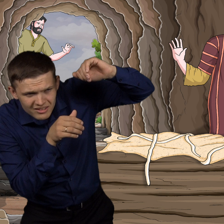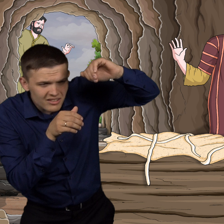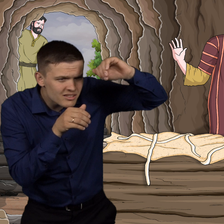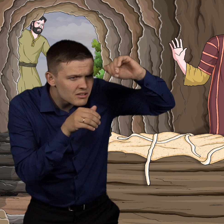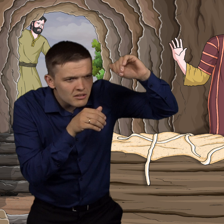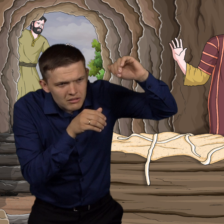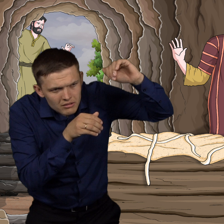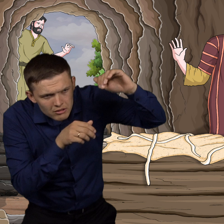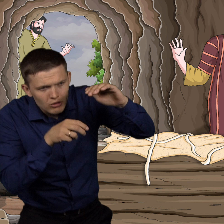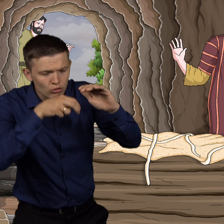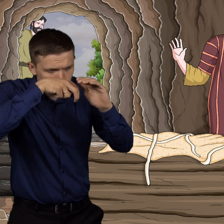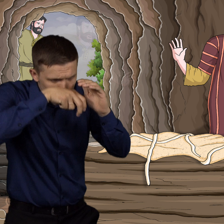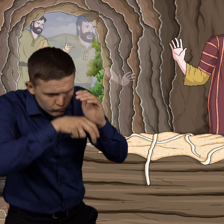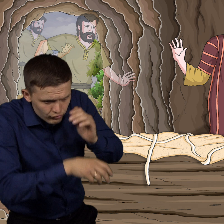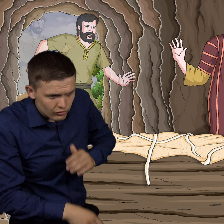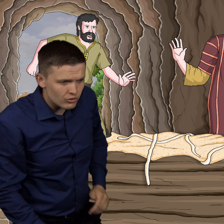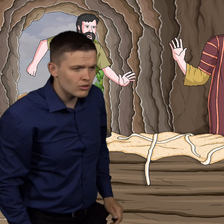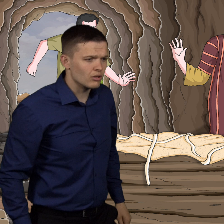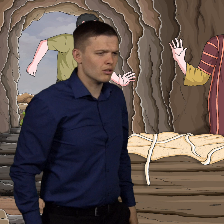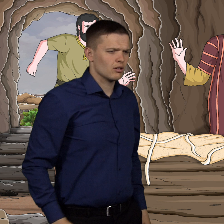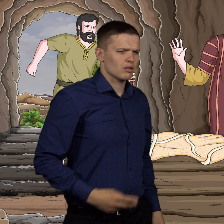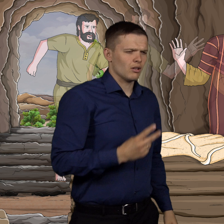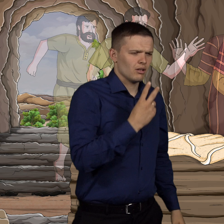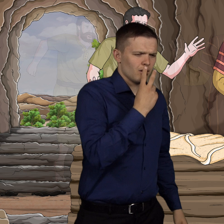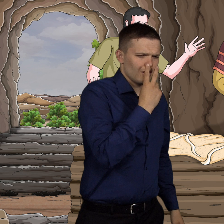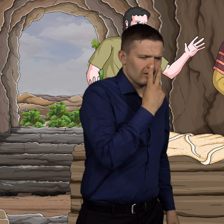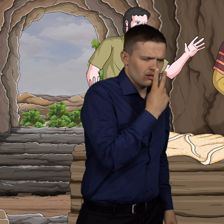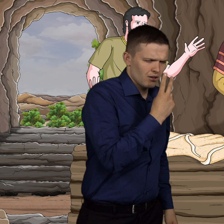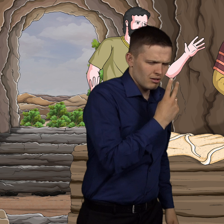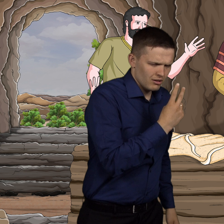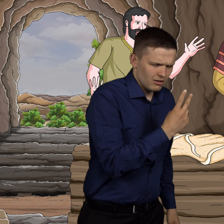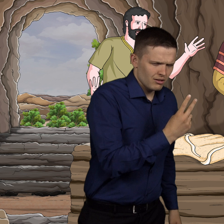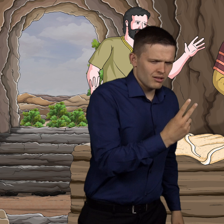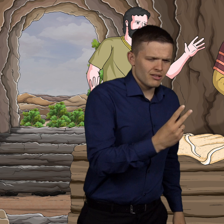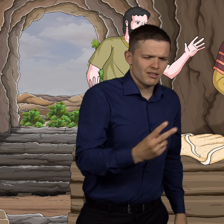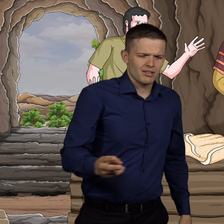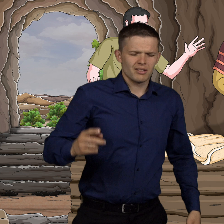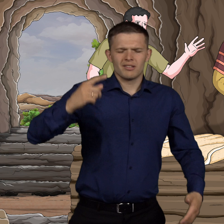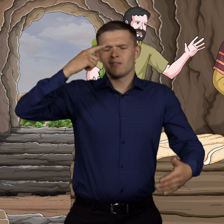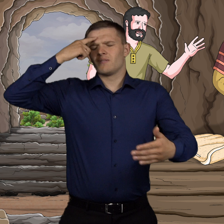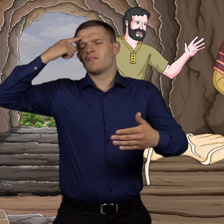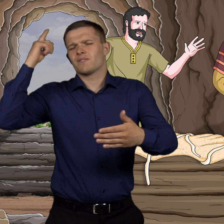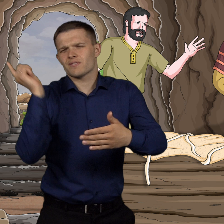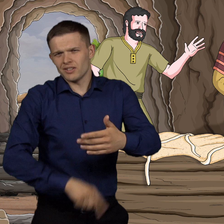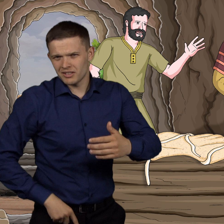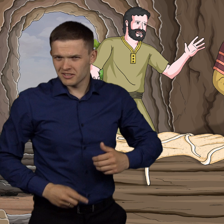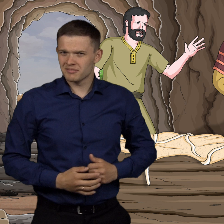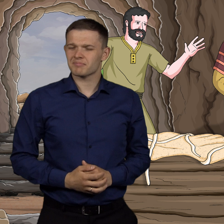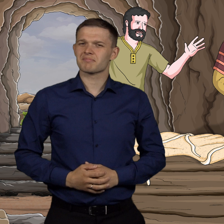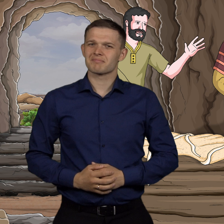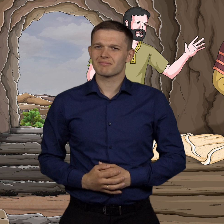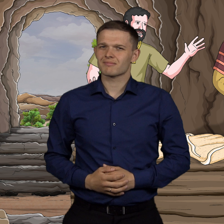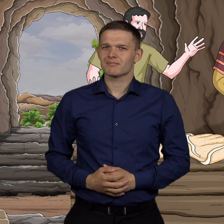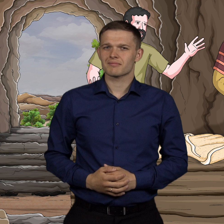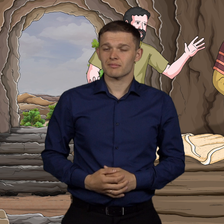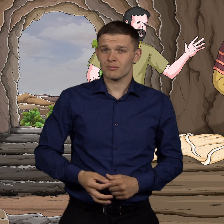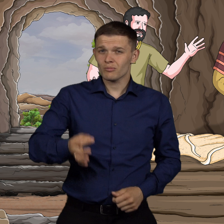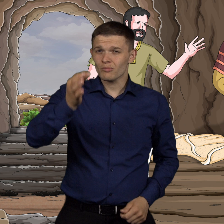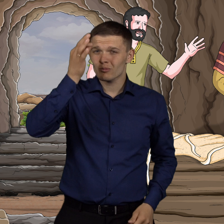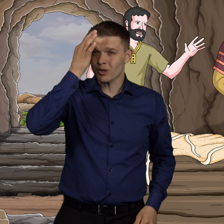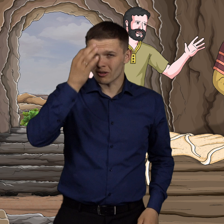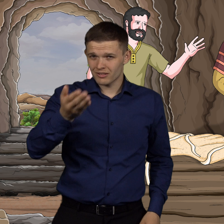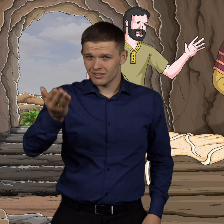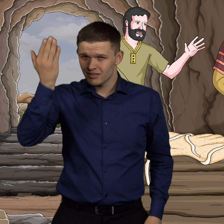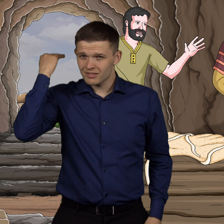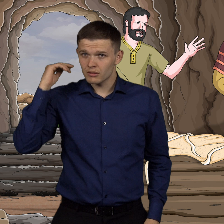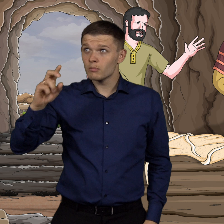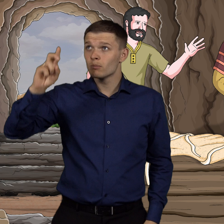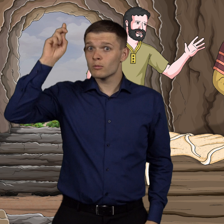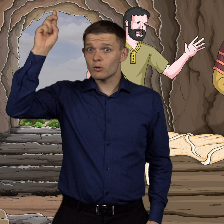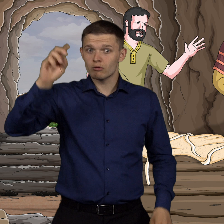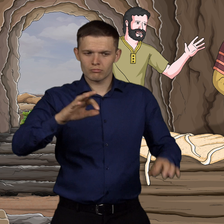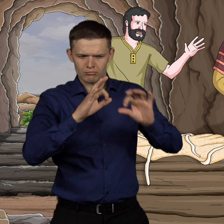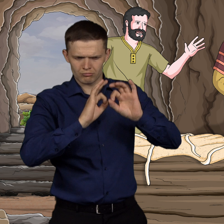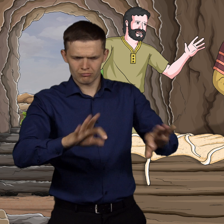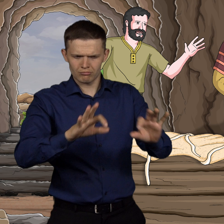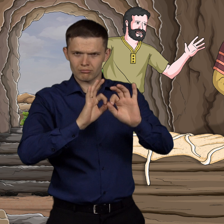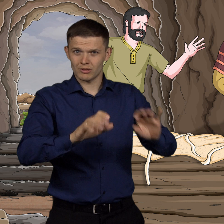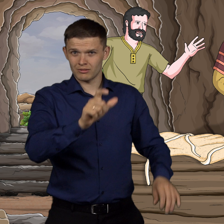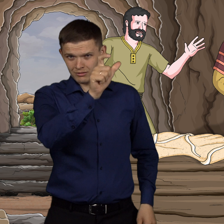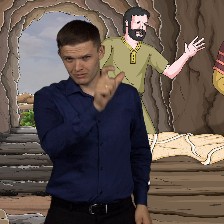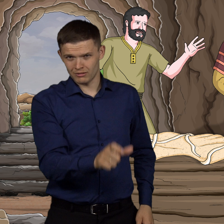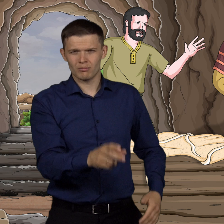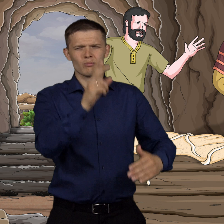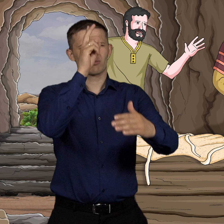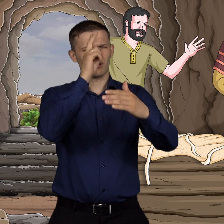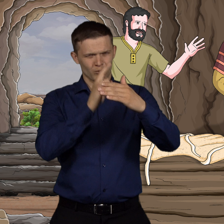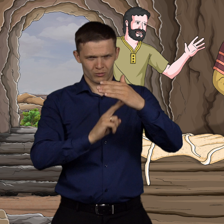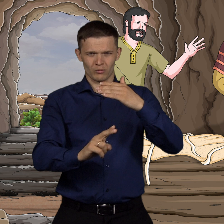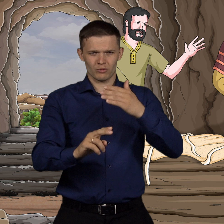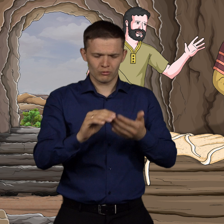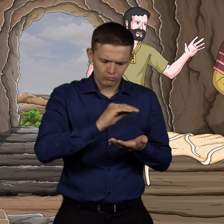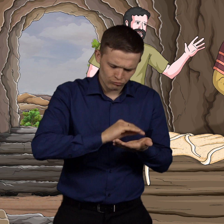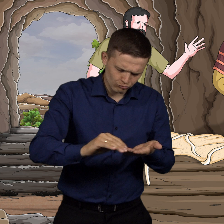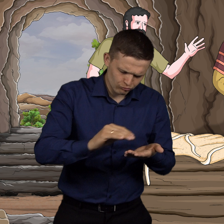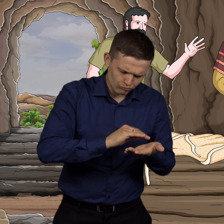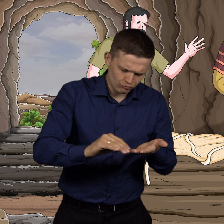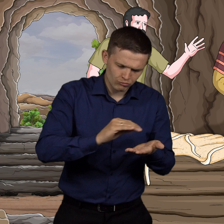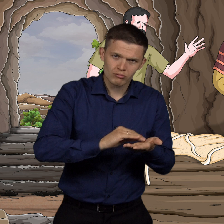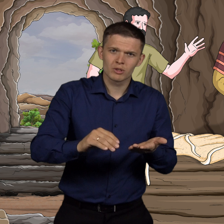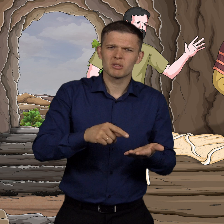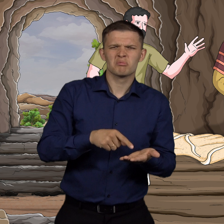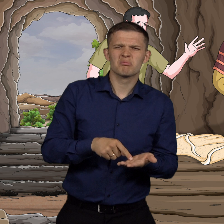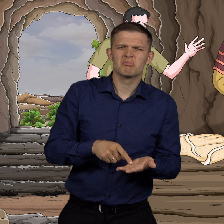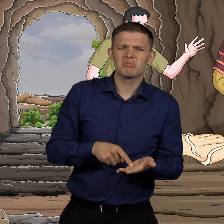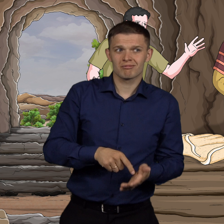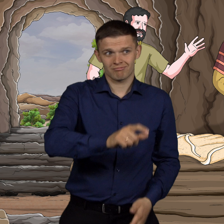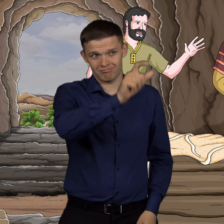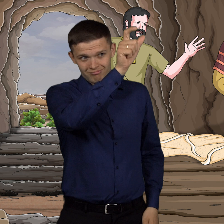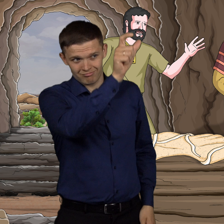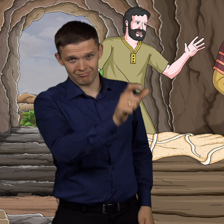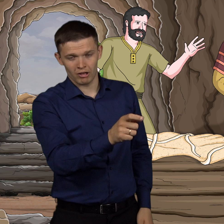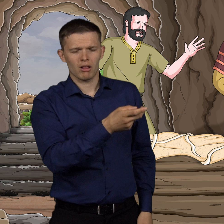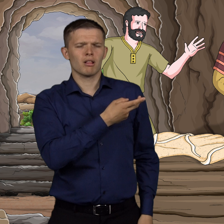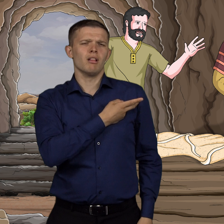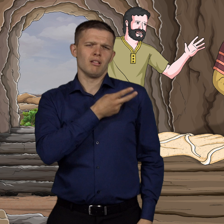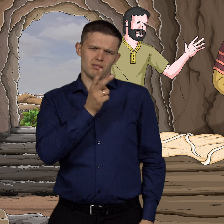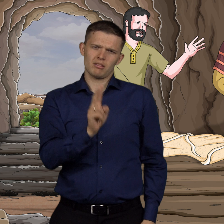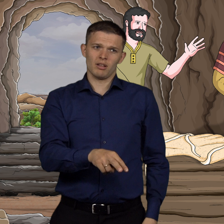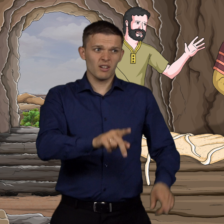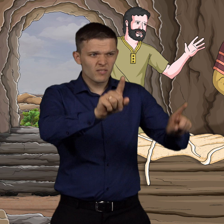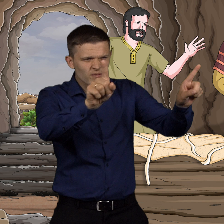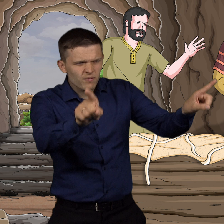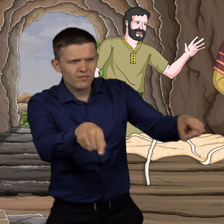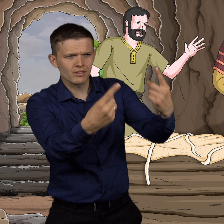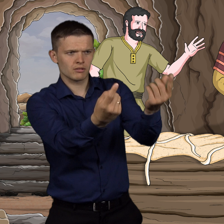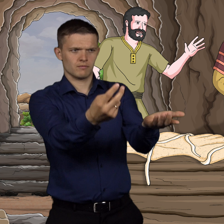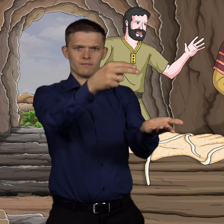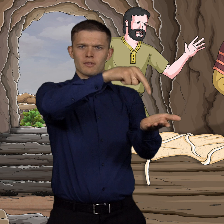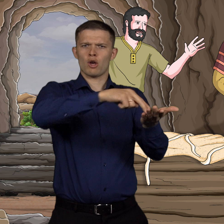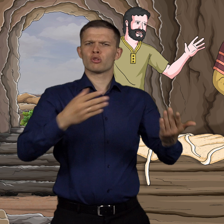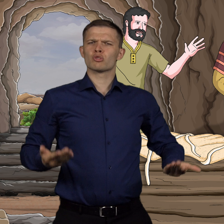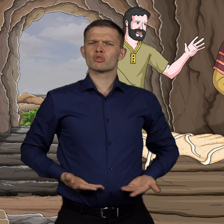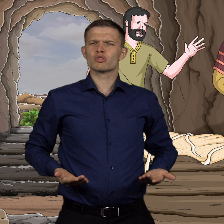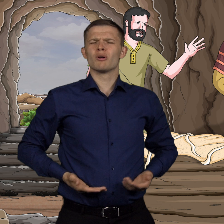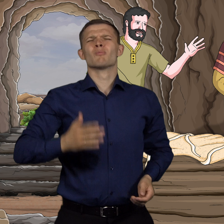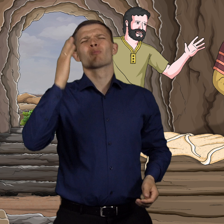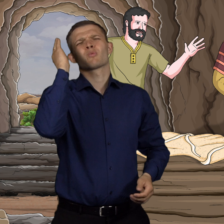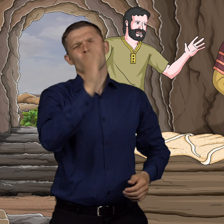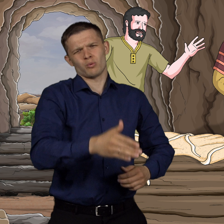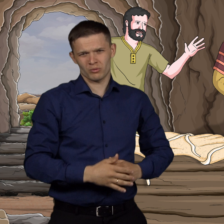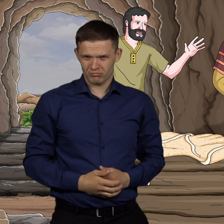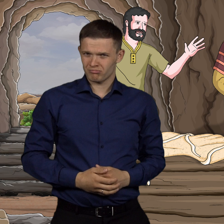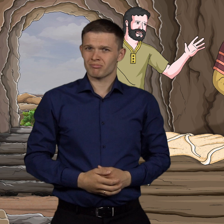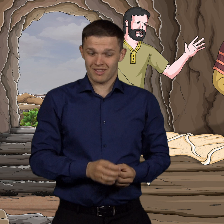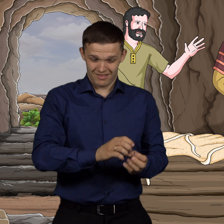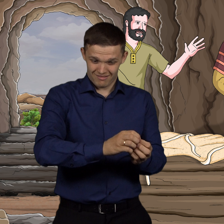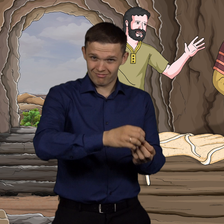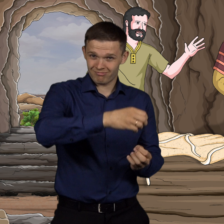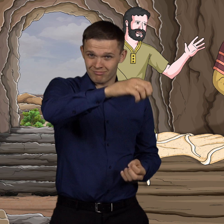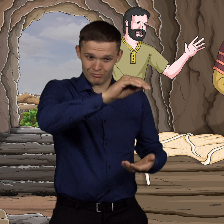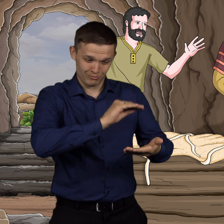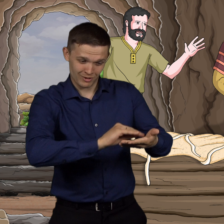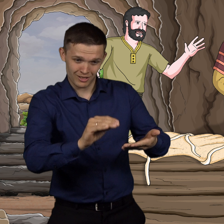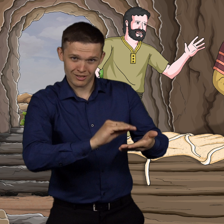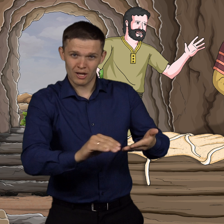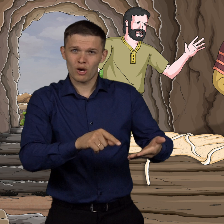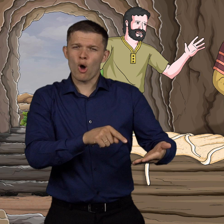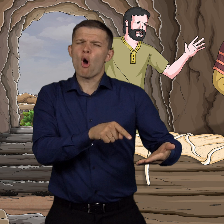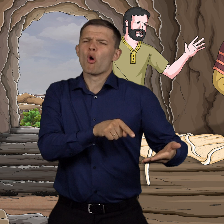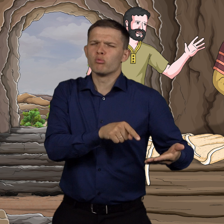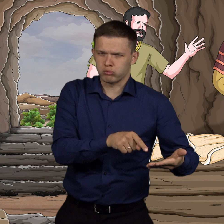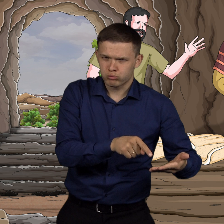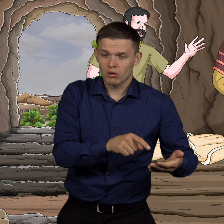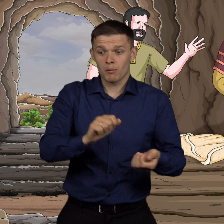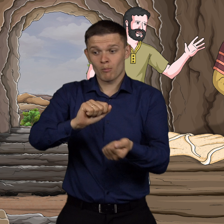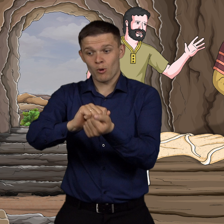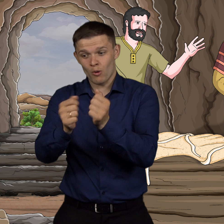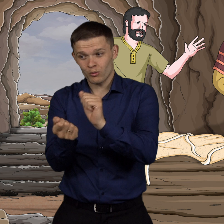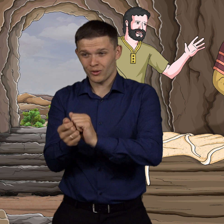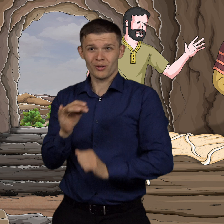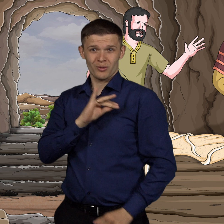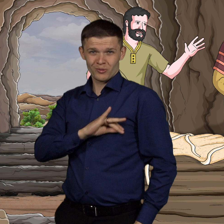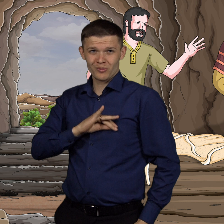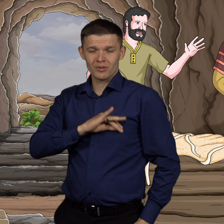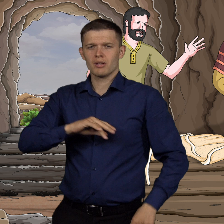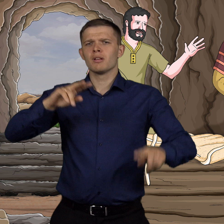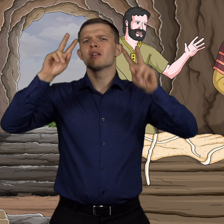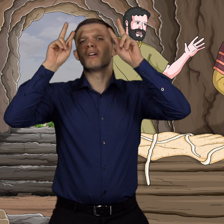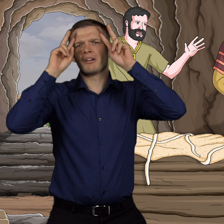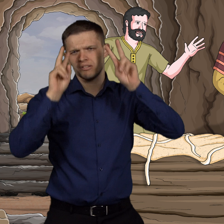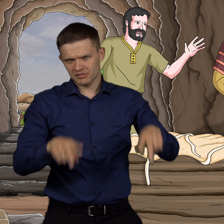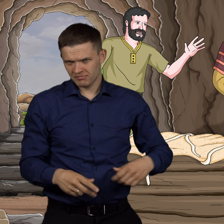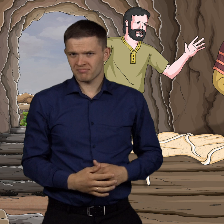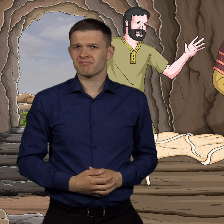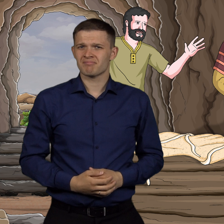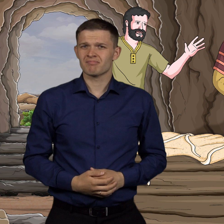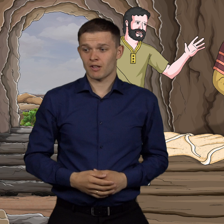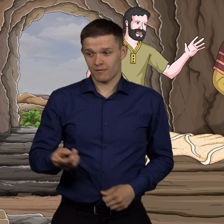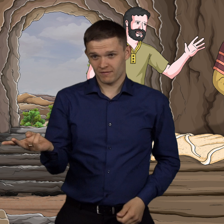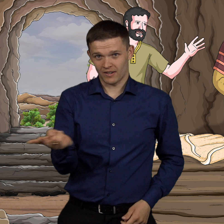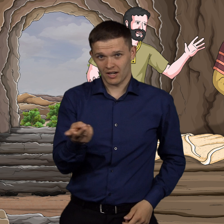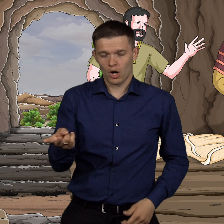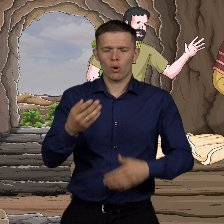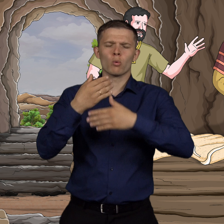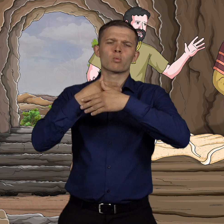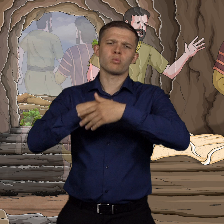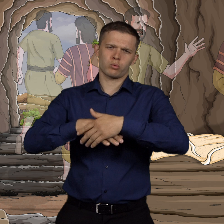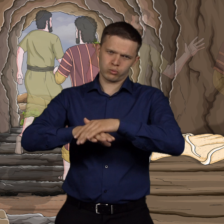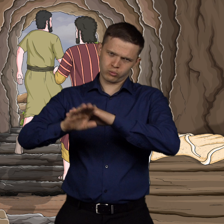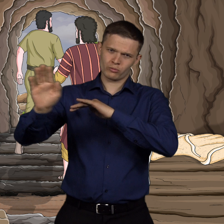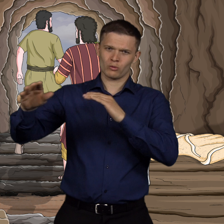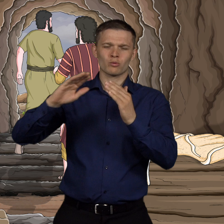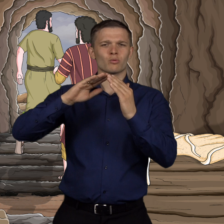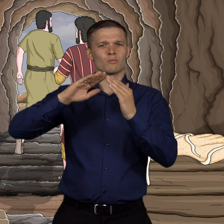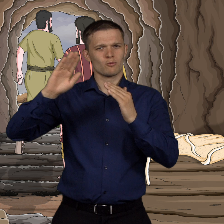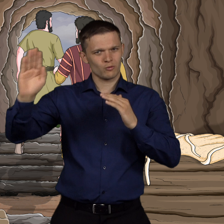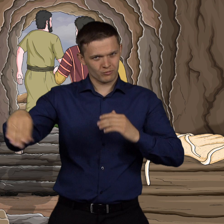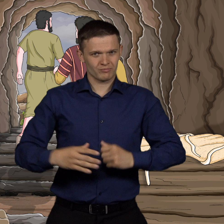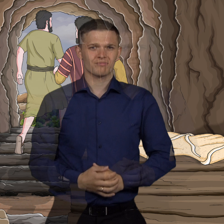Then the other disciple, who had reached the tomb first, also went in. And he saw and believed. For they still did not understand from the Scripture that Jesus had to rise from the dead.